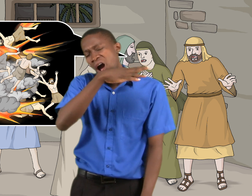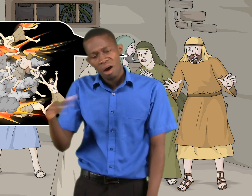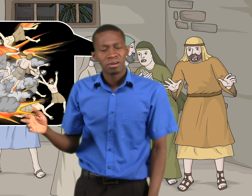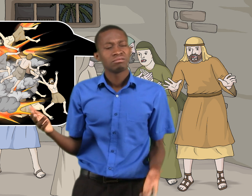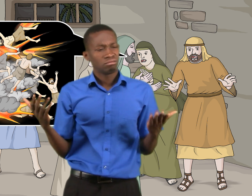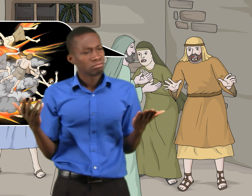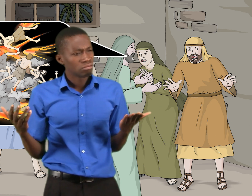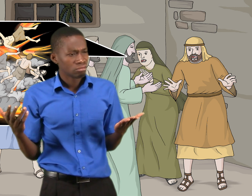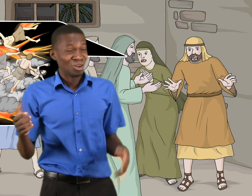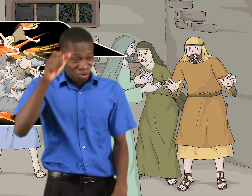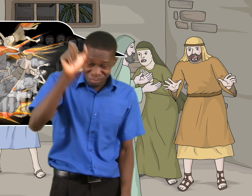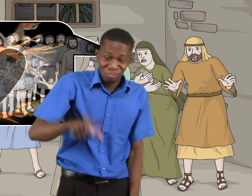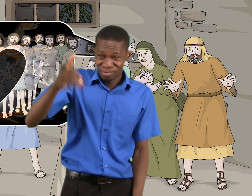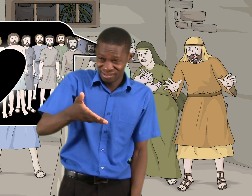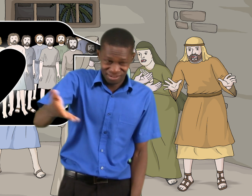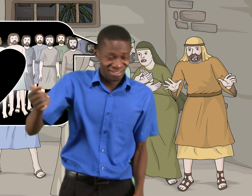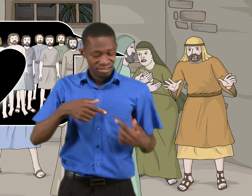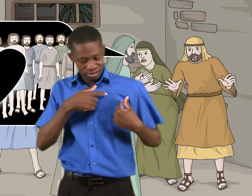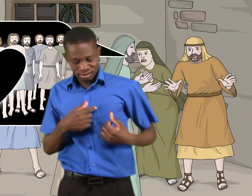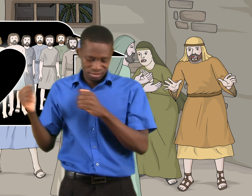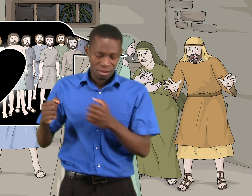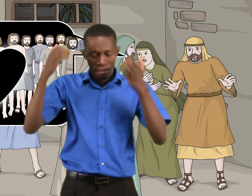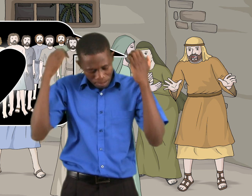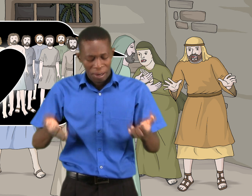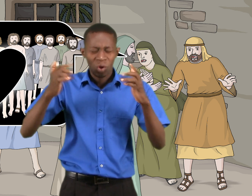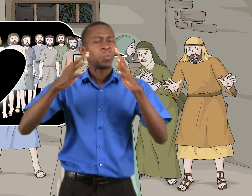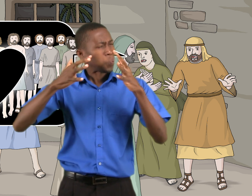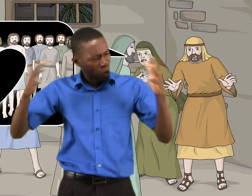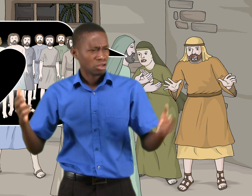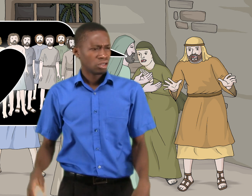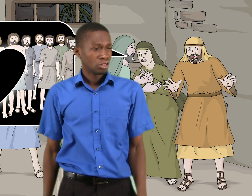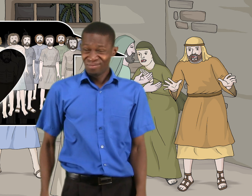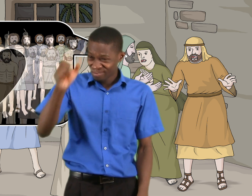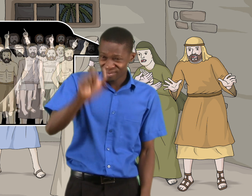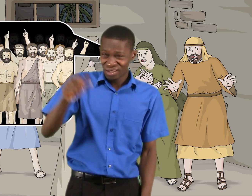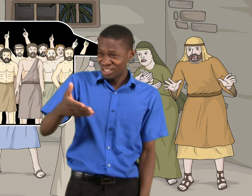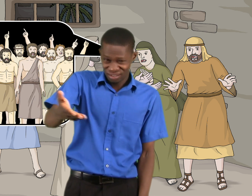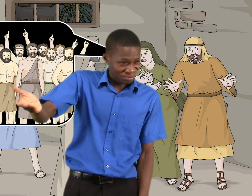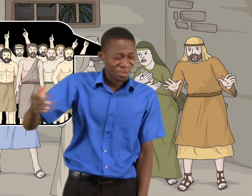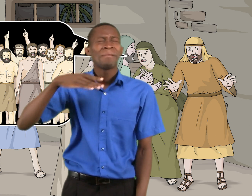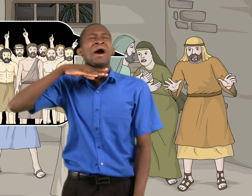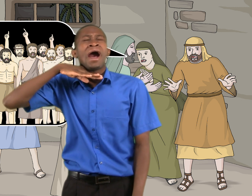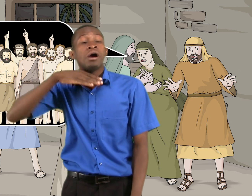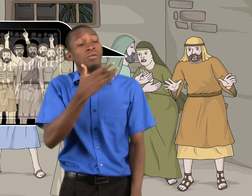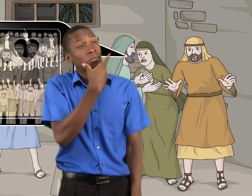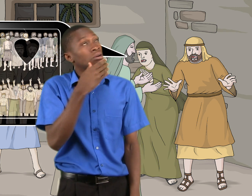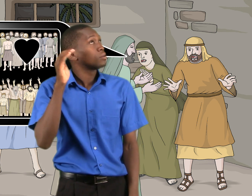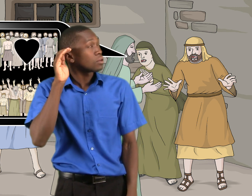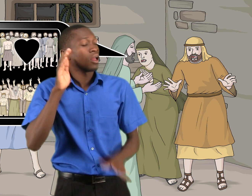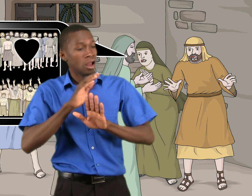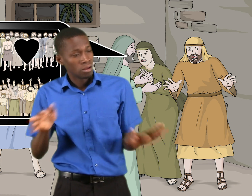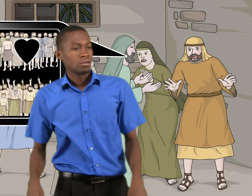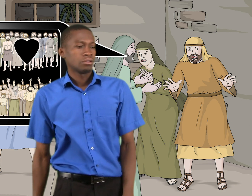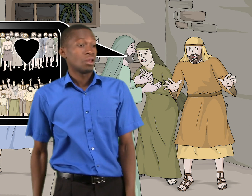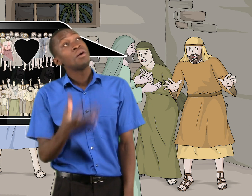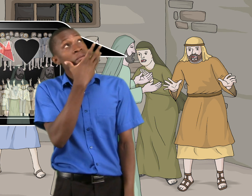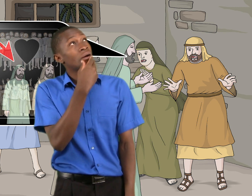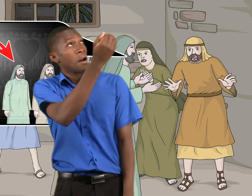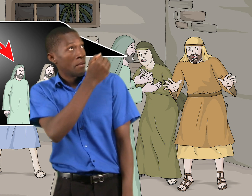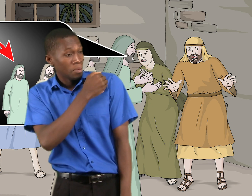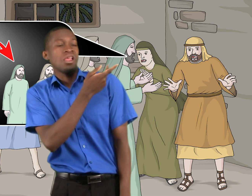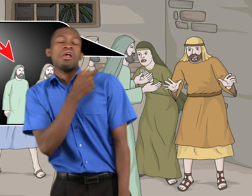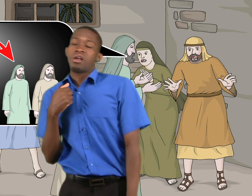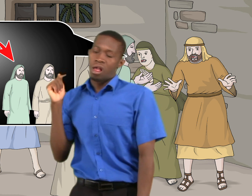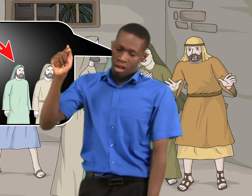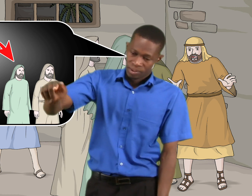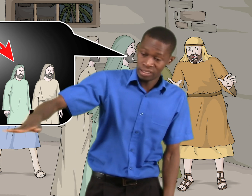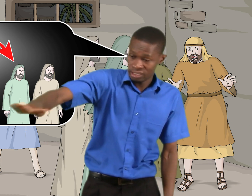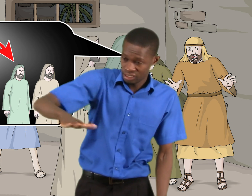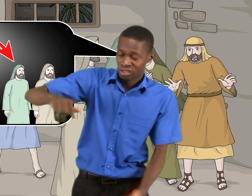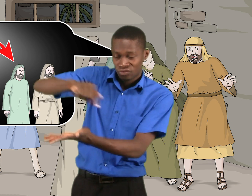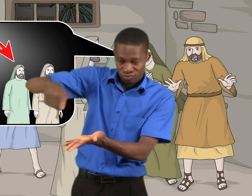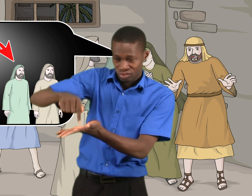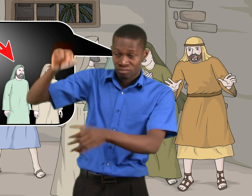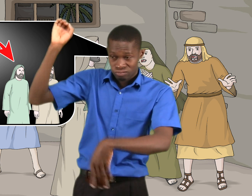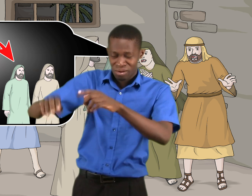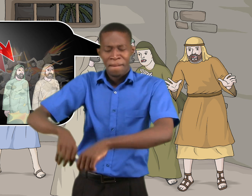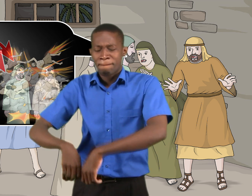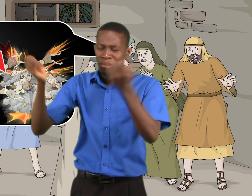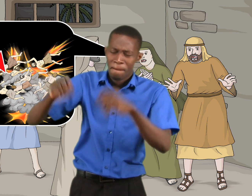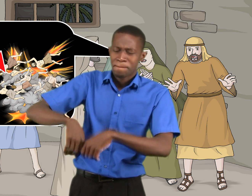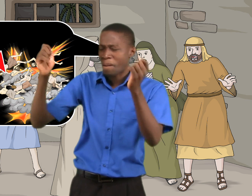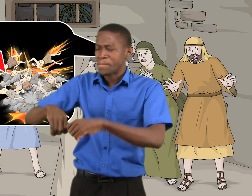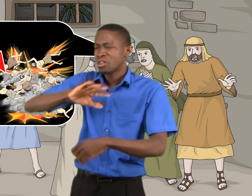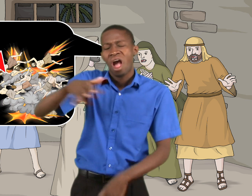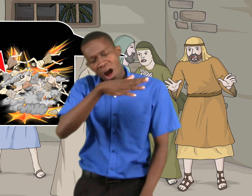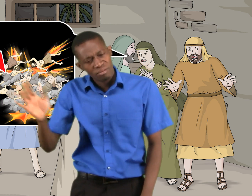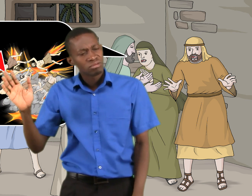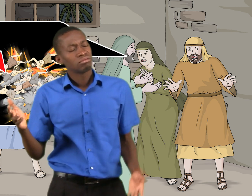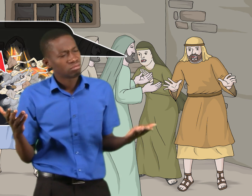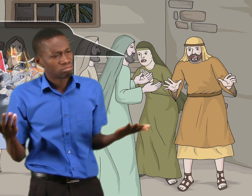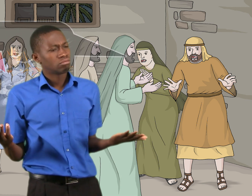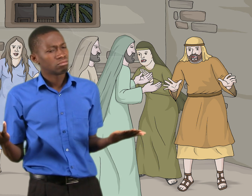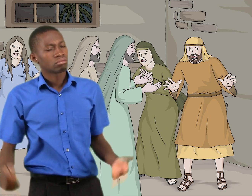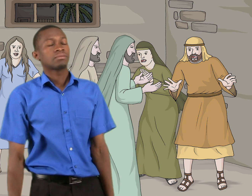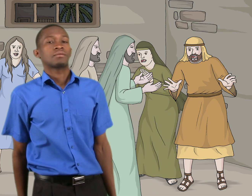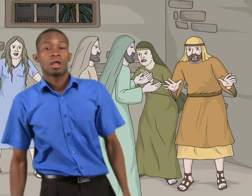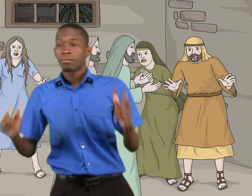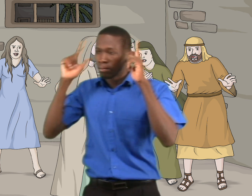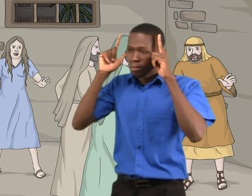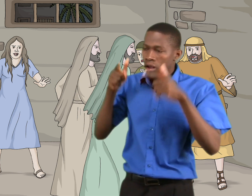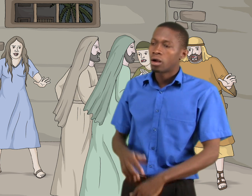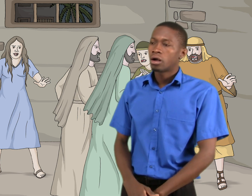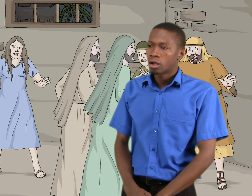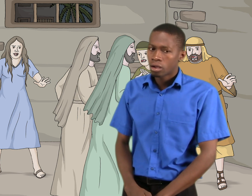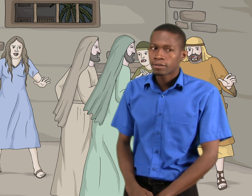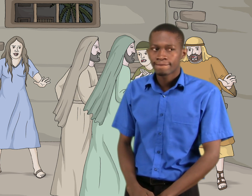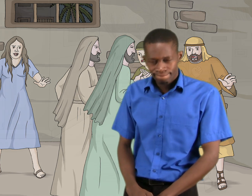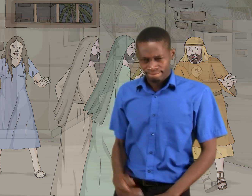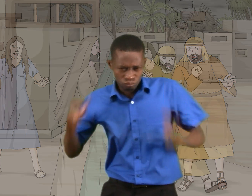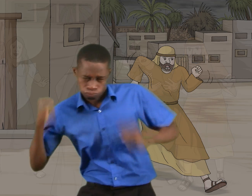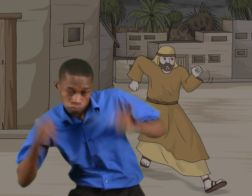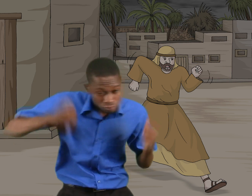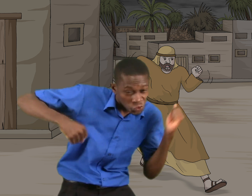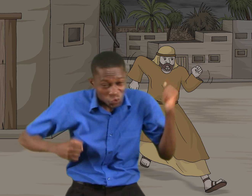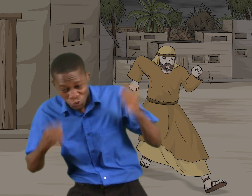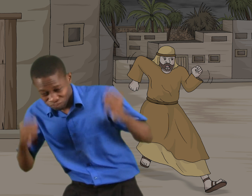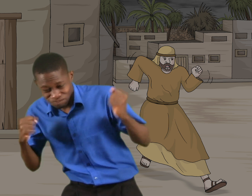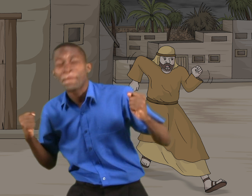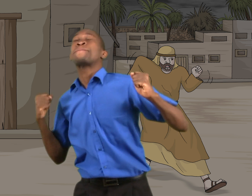For the outcry to the LORD against its people is so great that He has sent us to destroy it.”